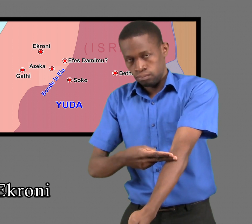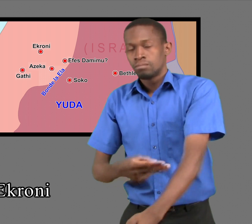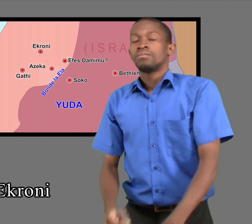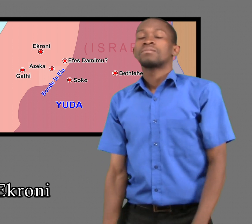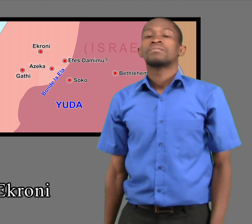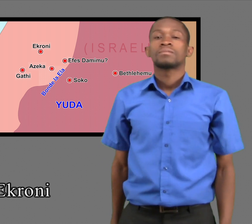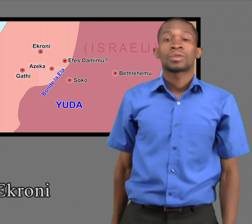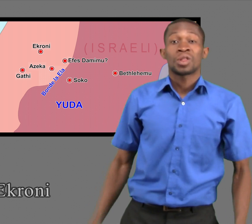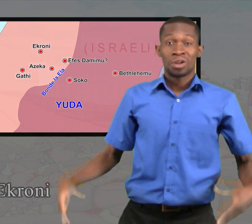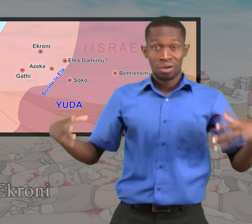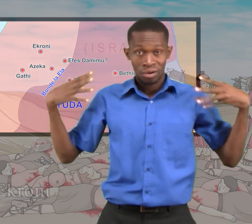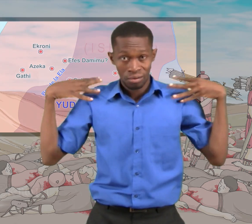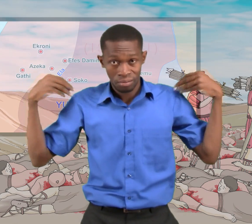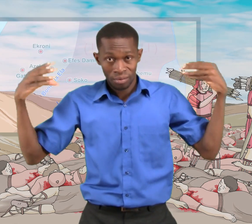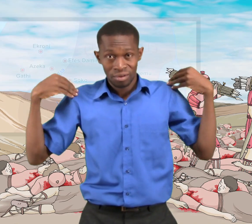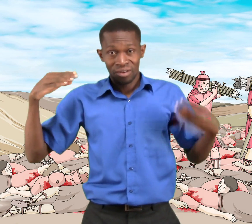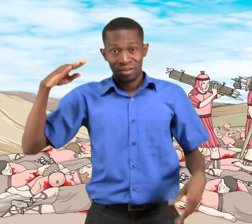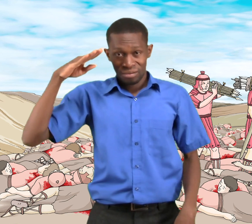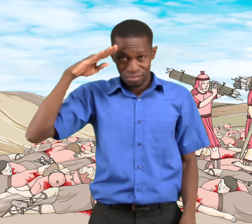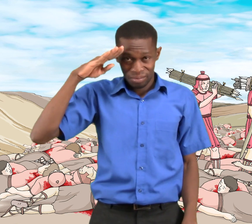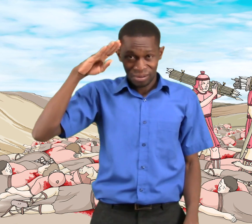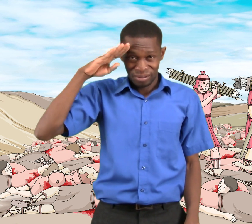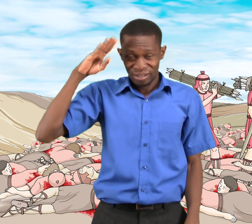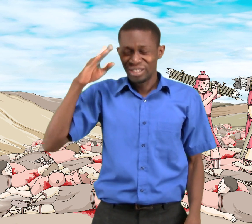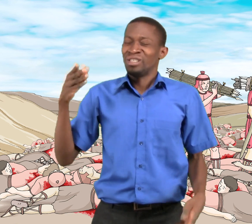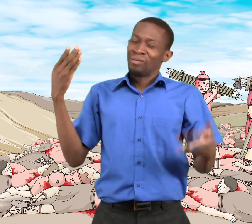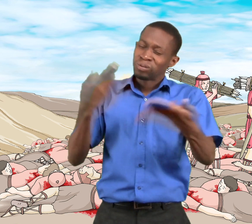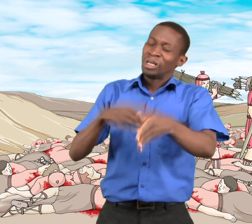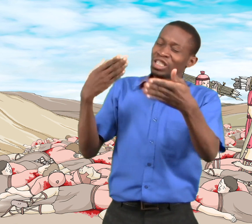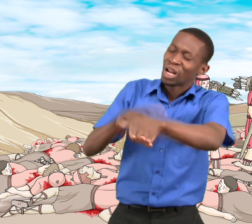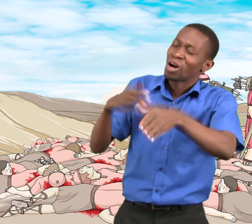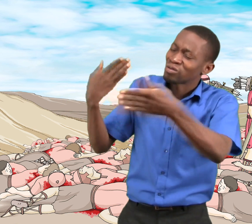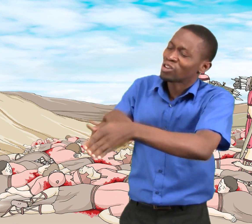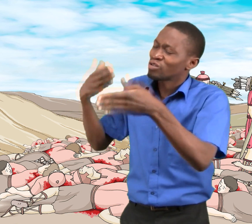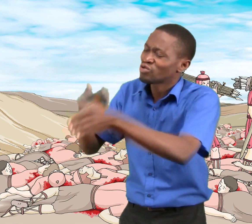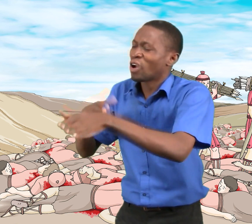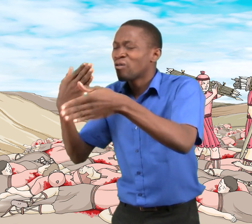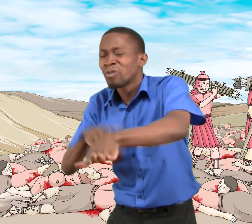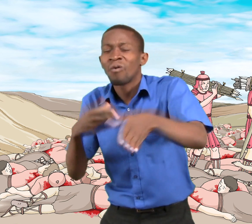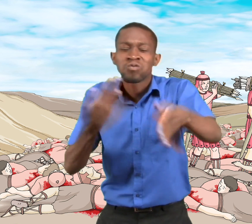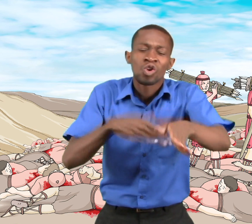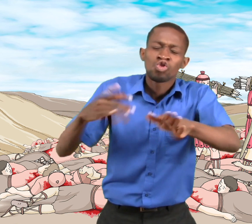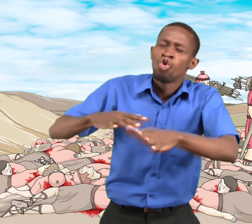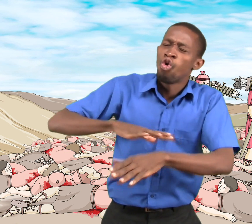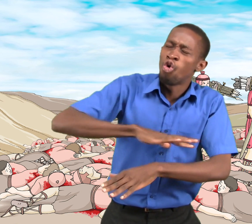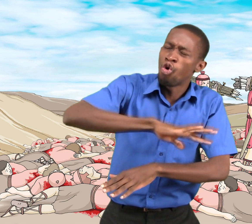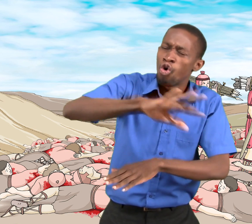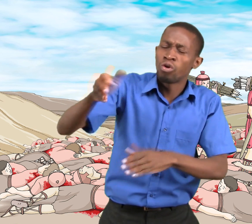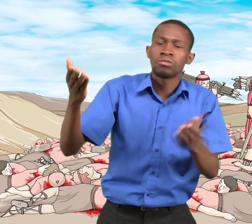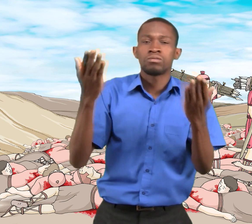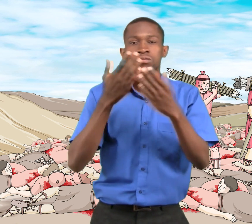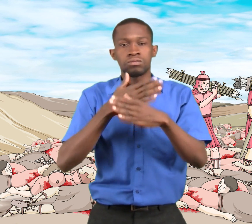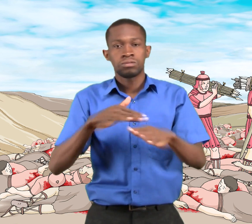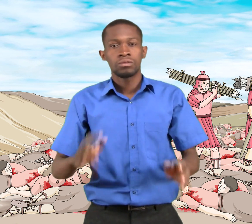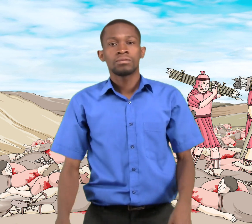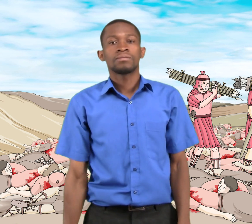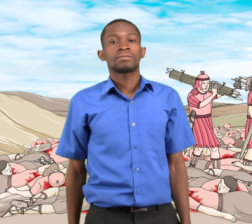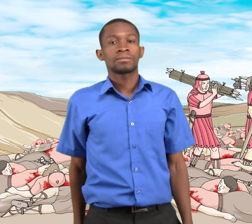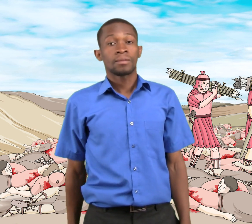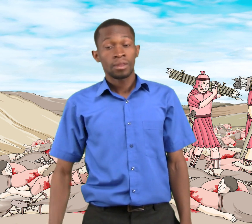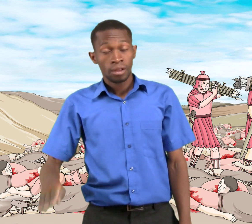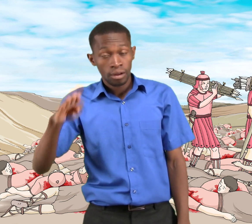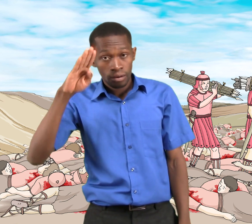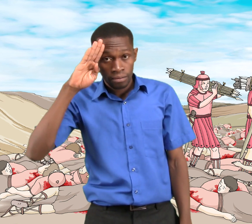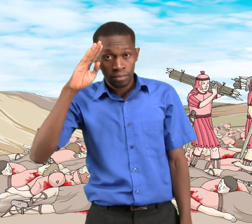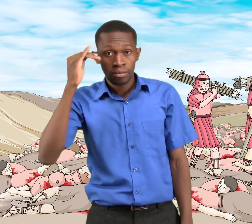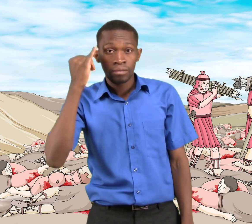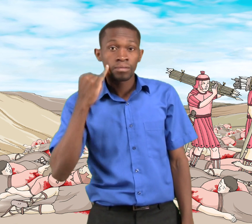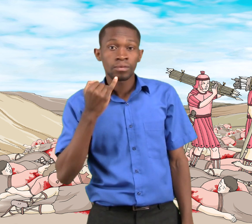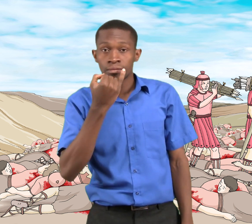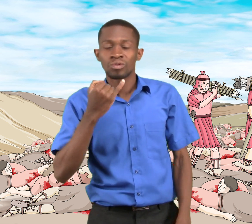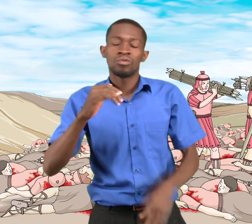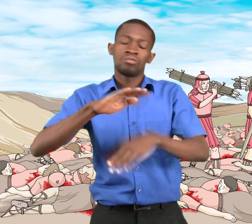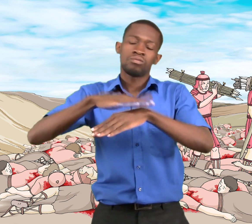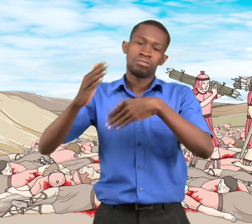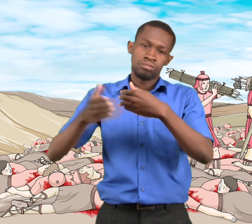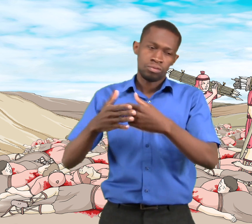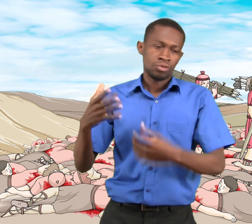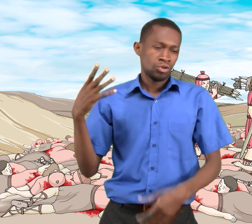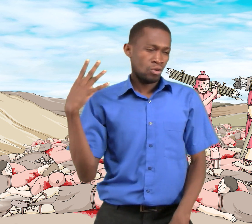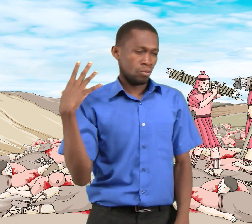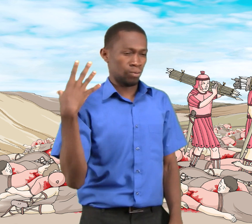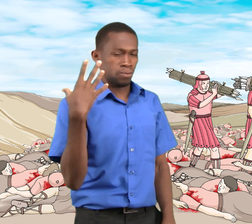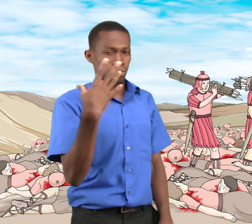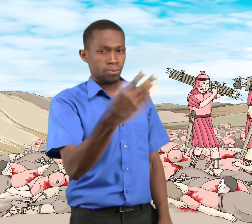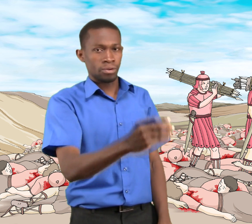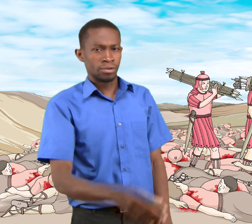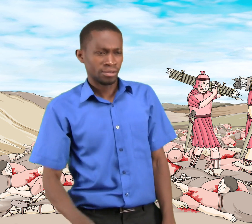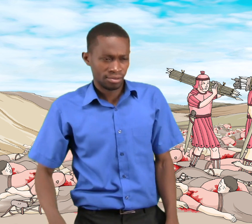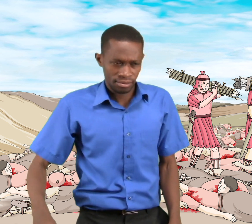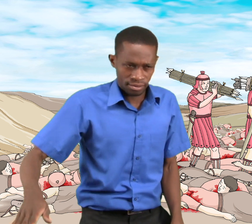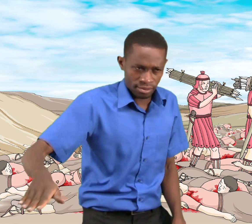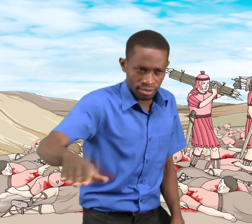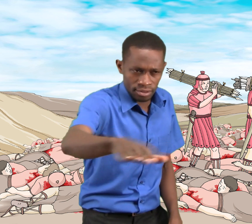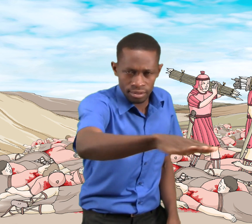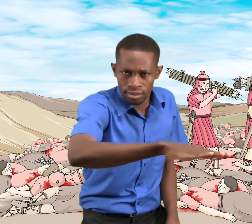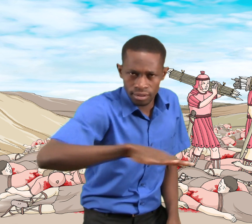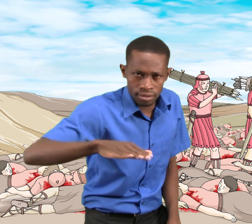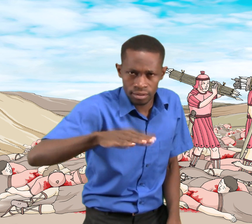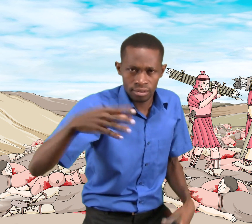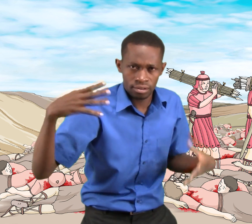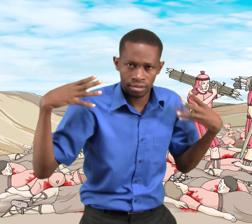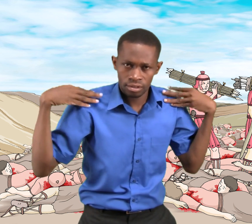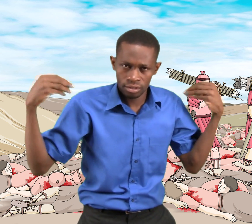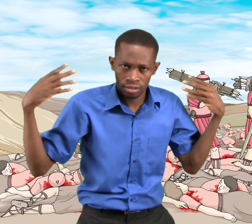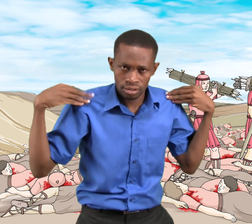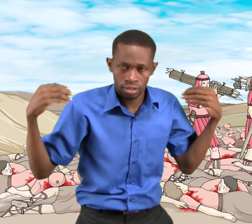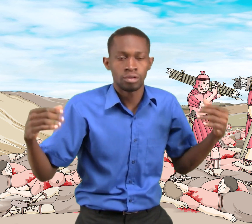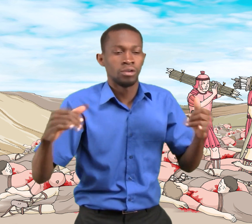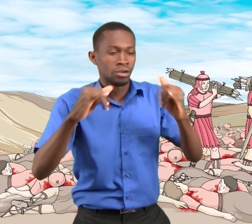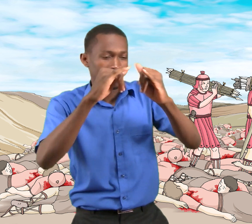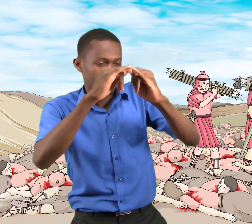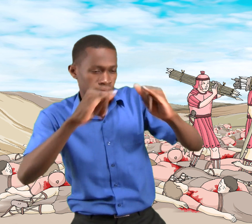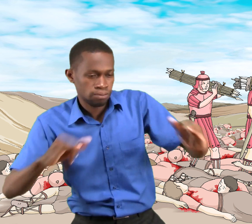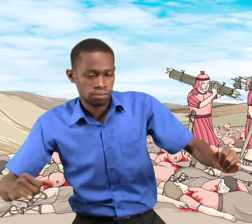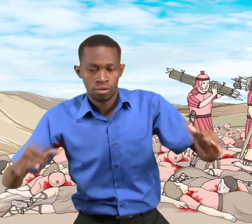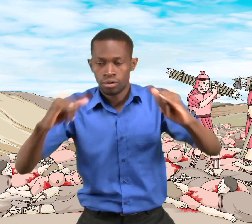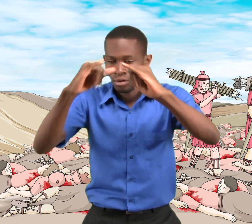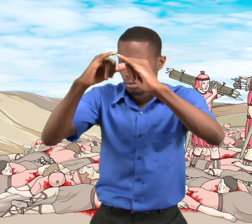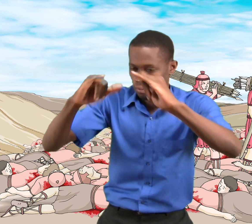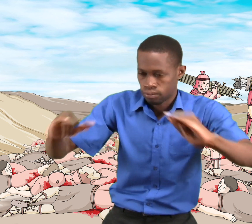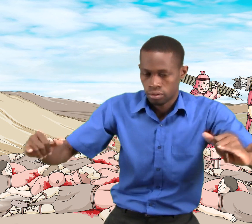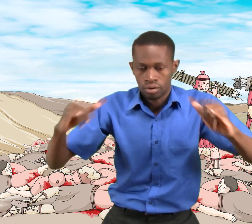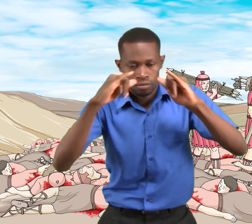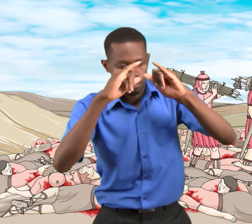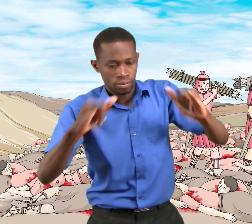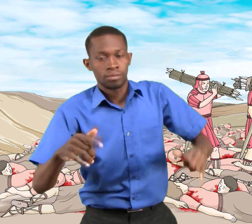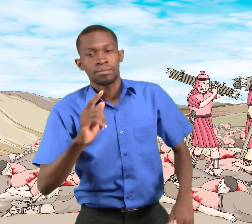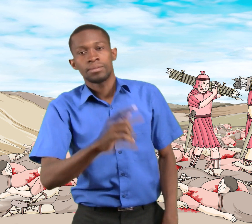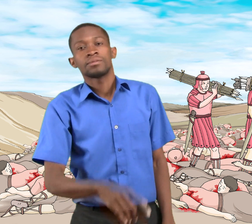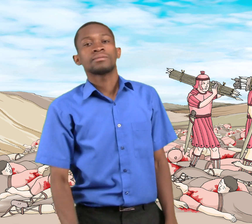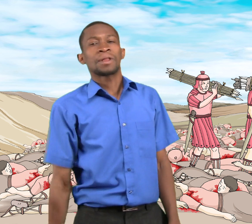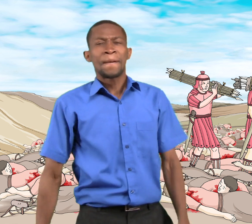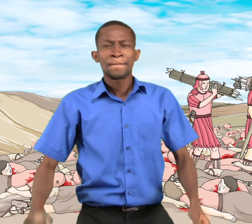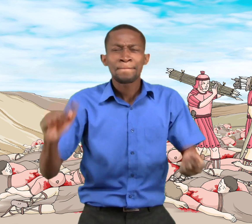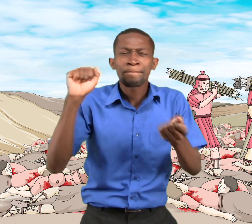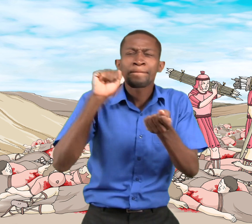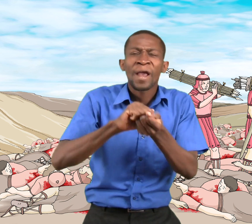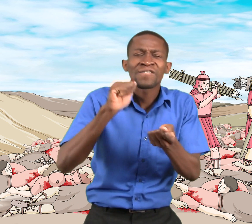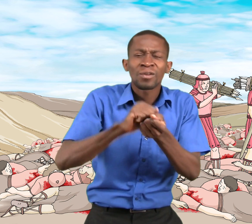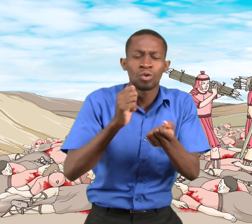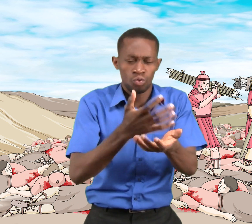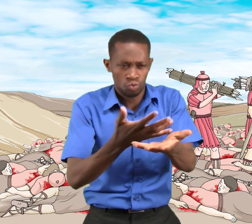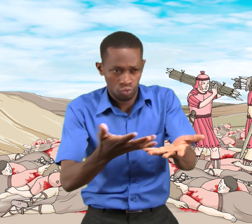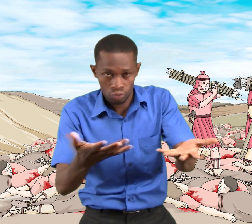When the Israelites returned from their pursuit of the Philistines, they plundered their camps.